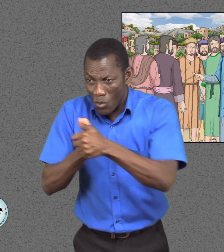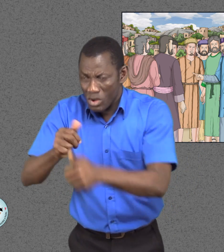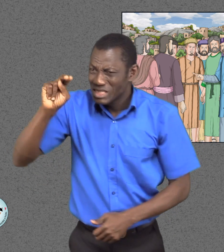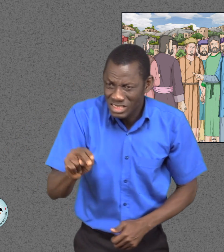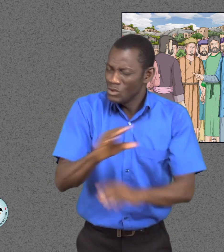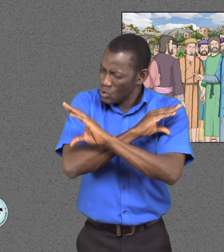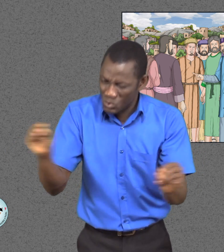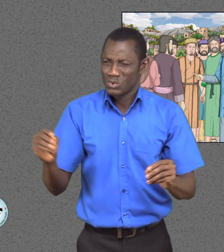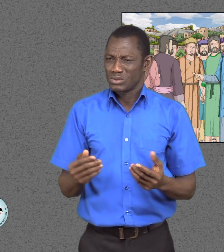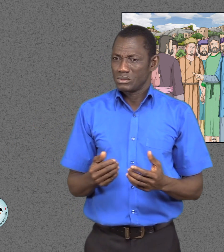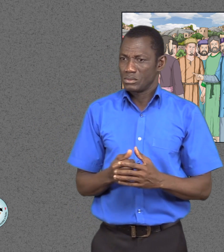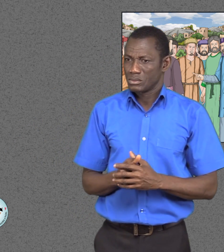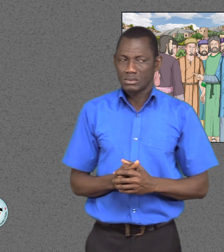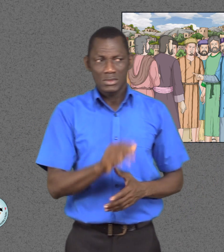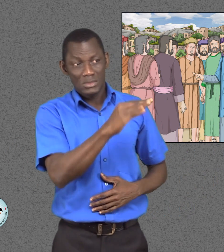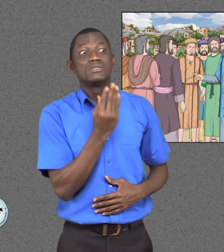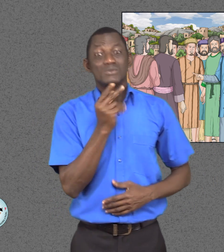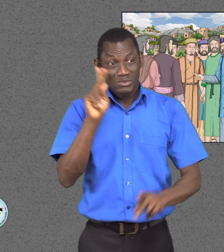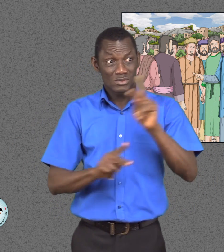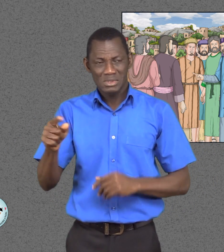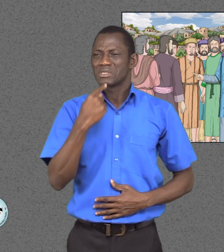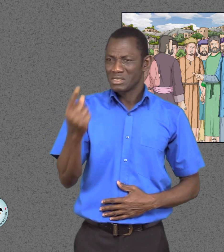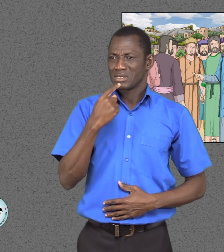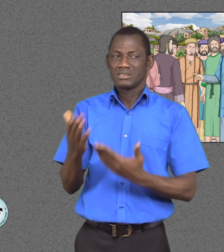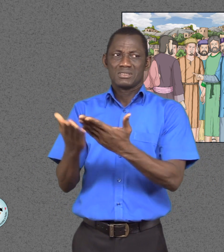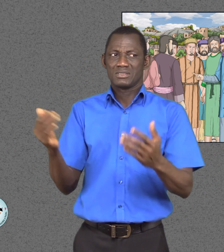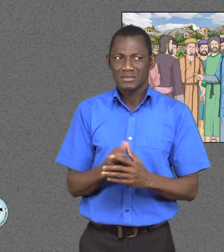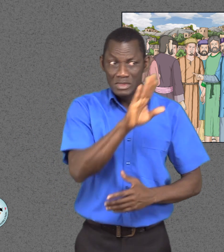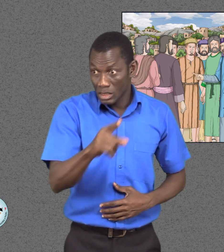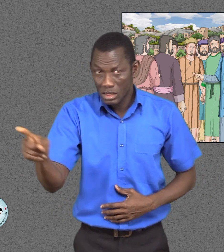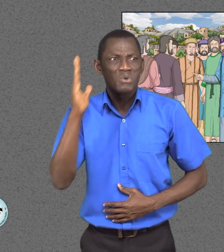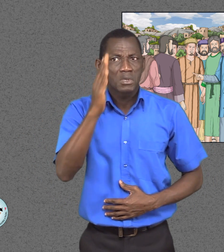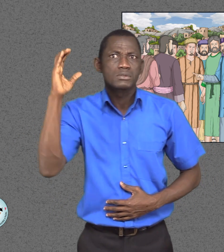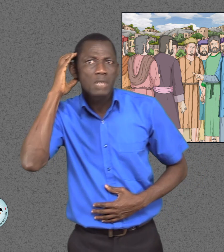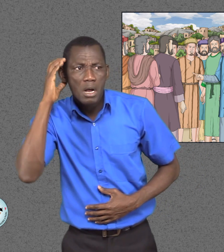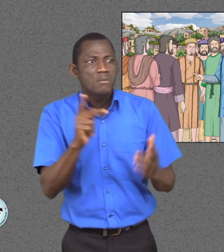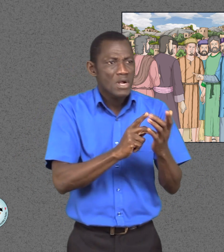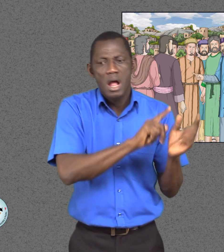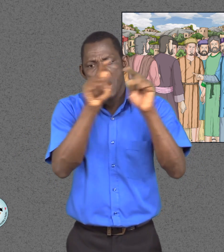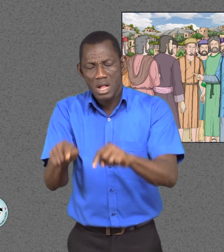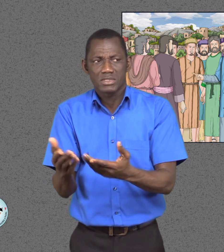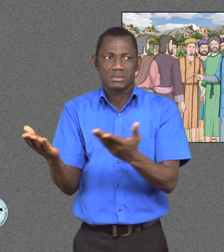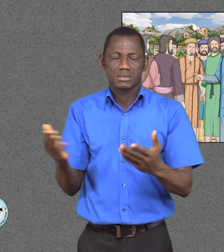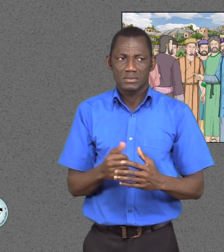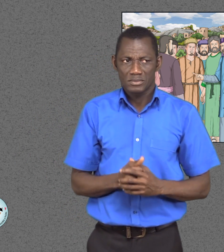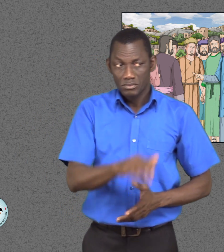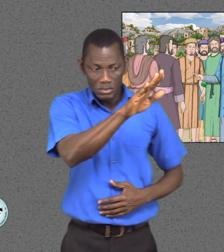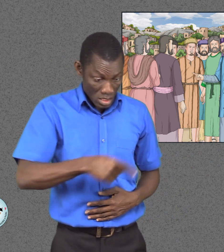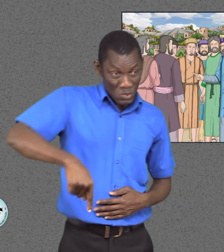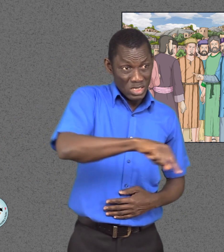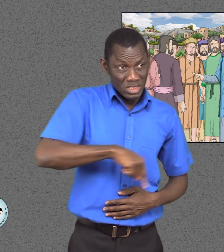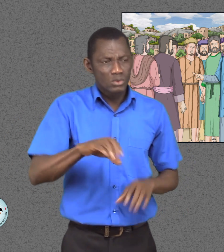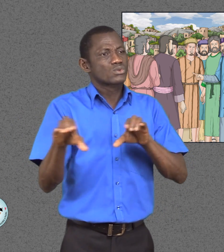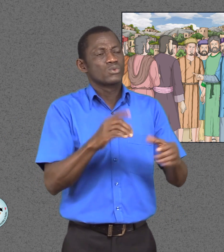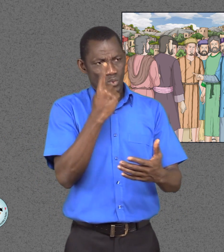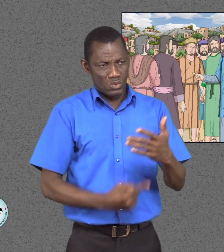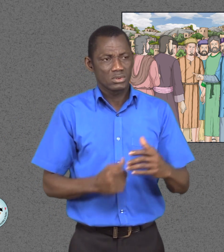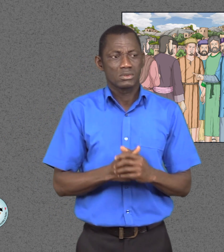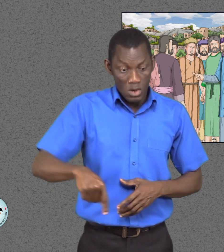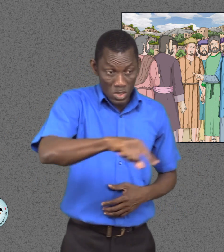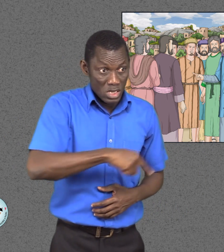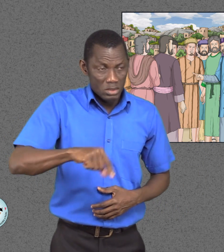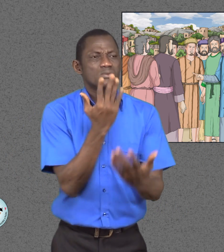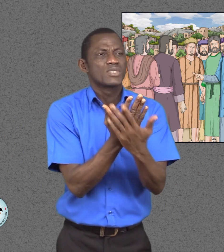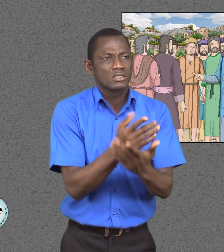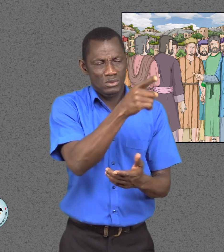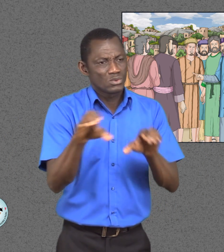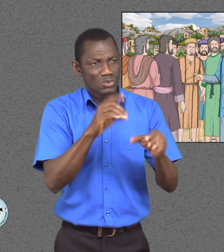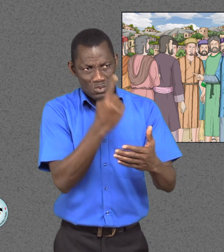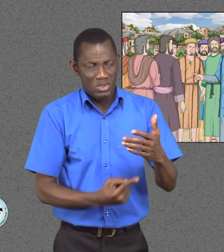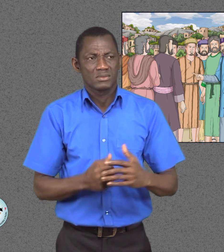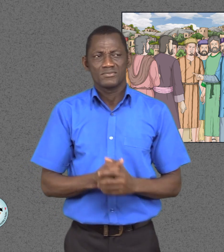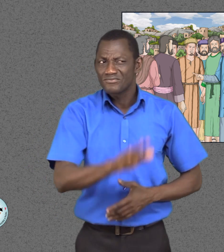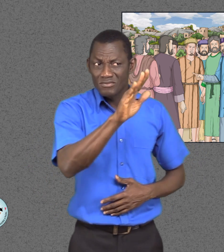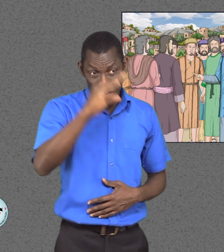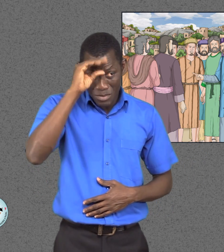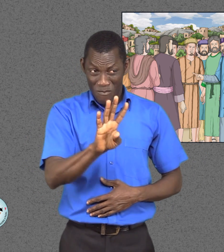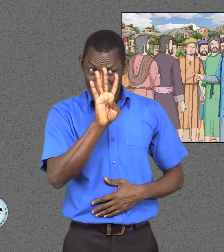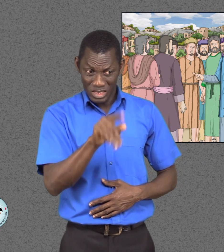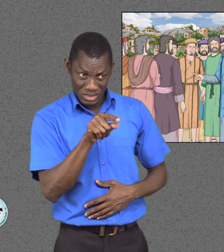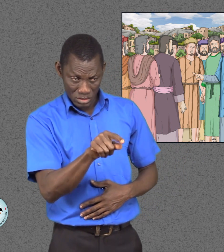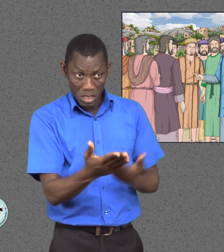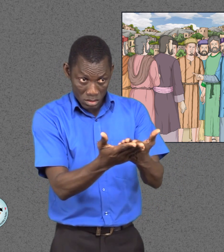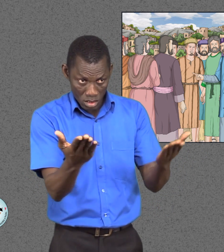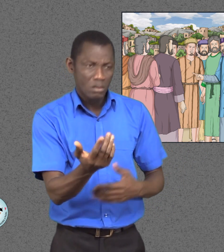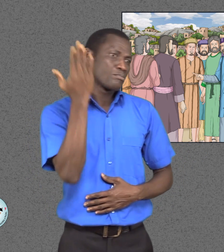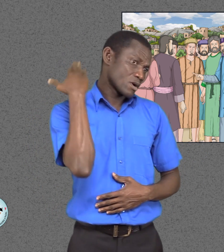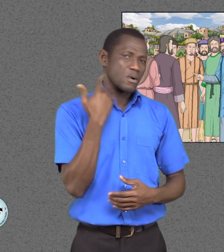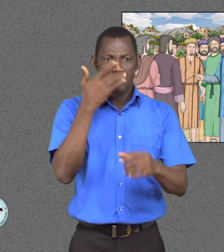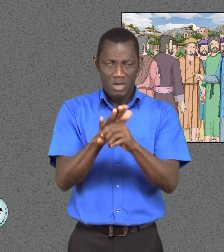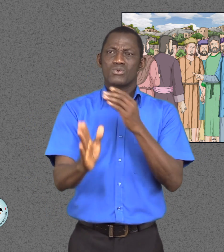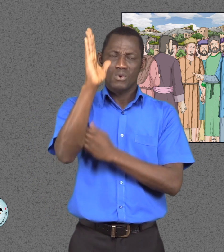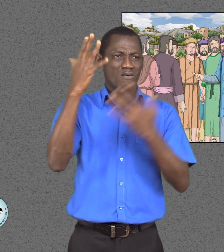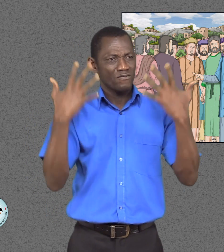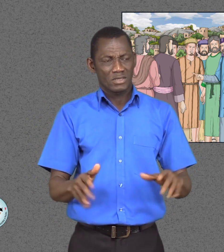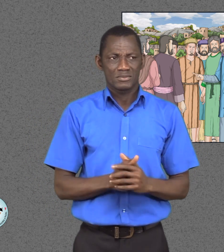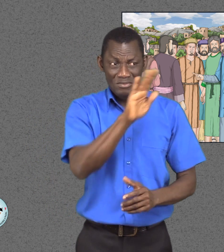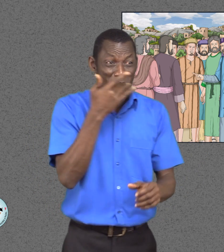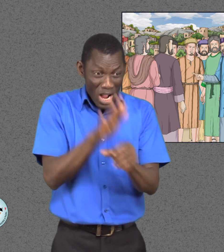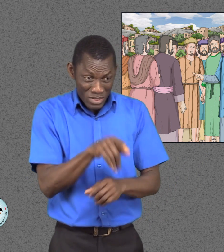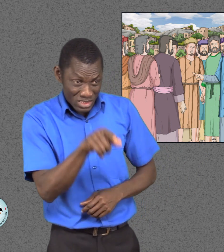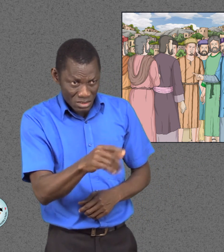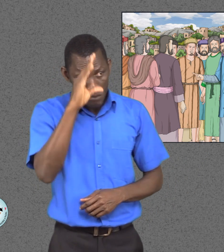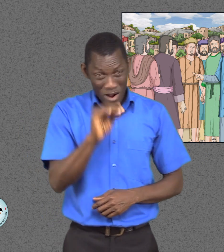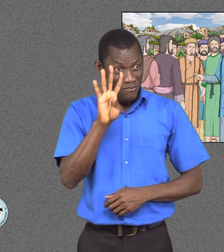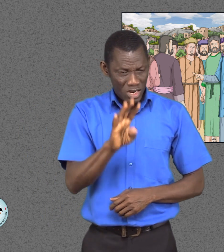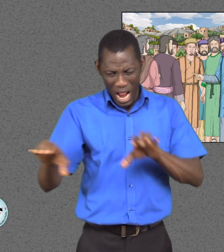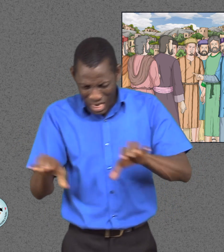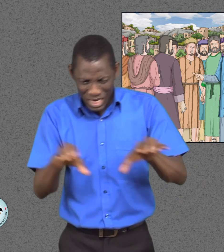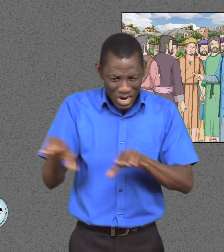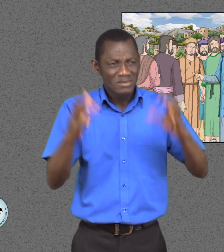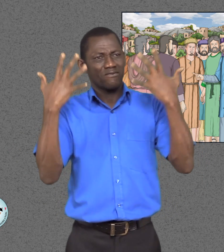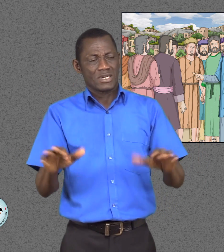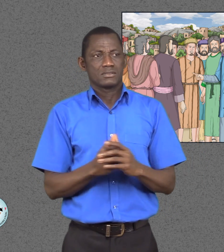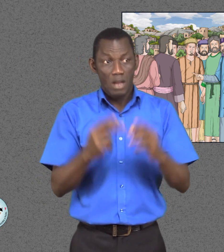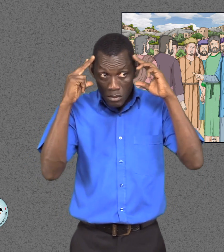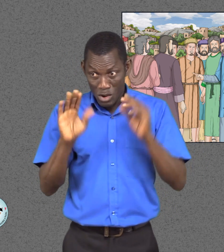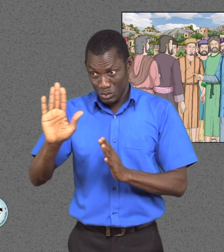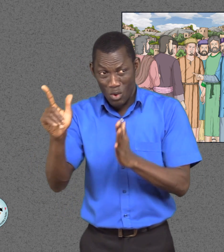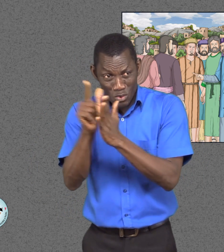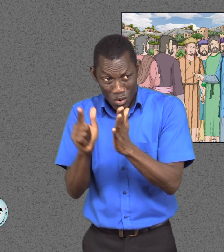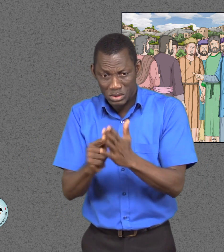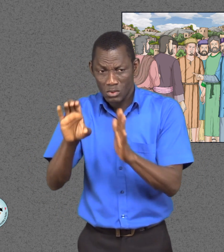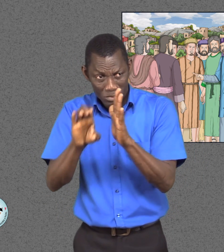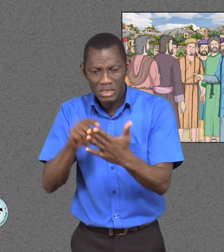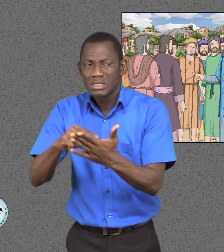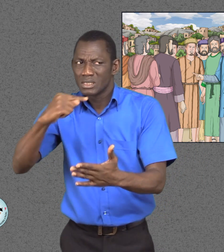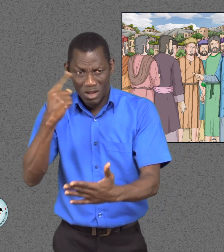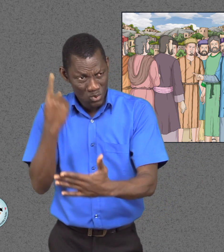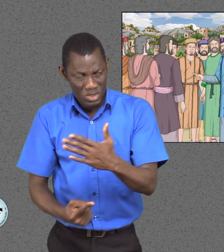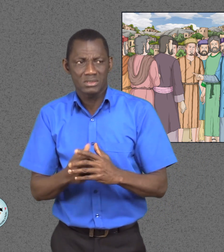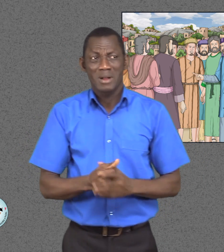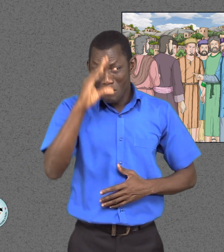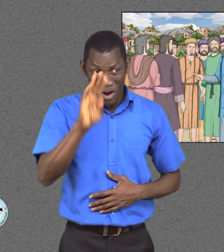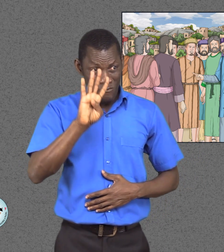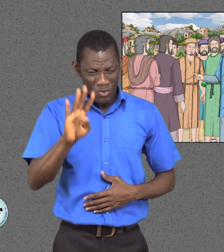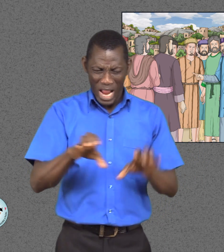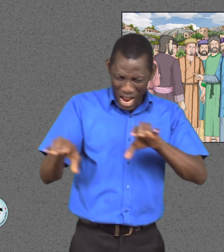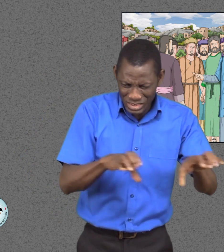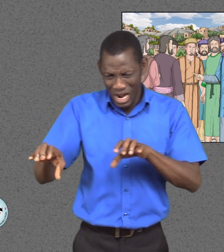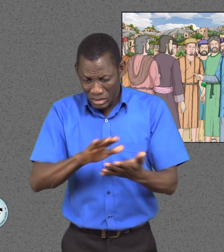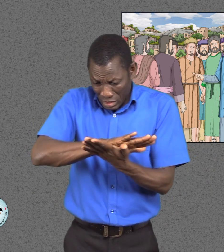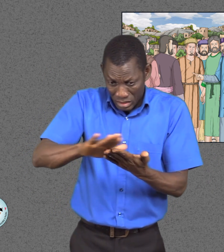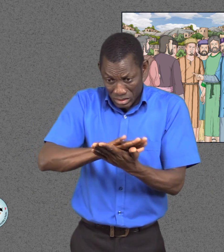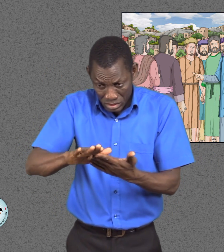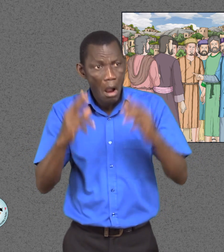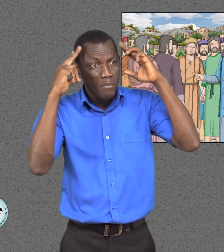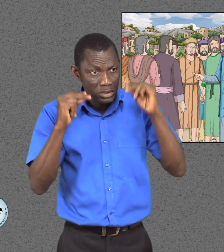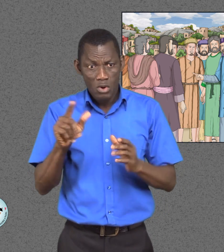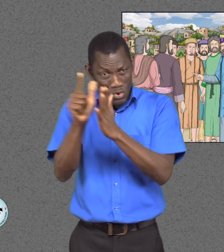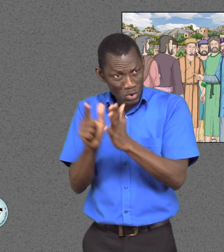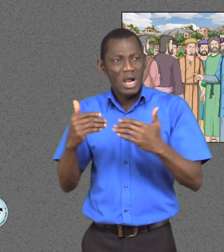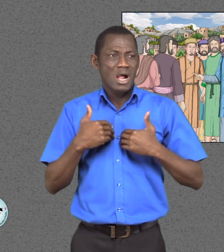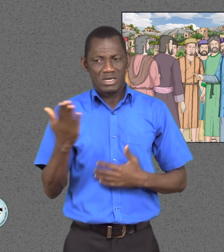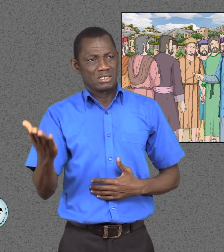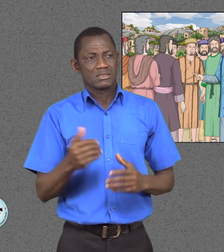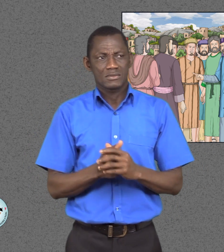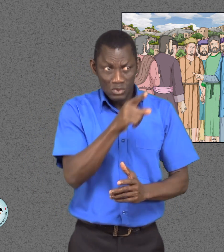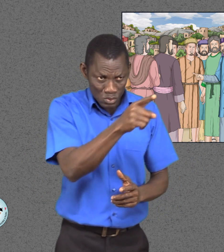They will certainly hear that you have come. Therefore do what we advise you. There are four men with us who have taken a vow.